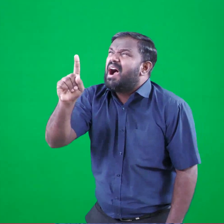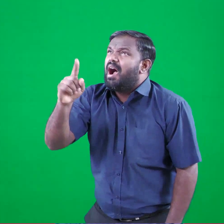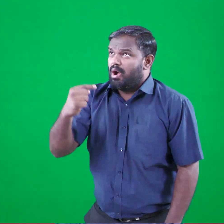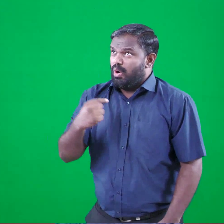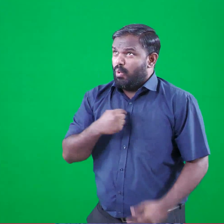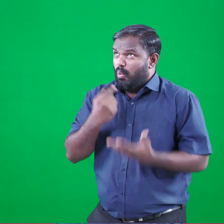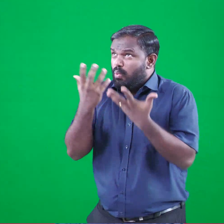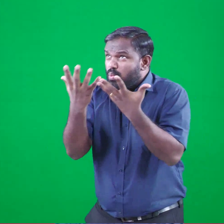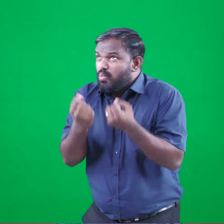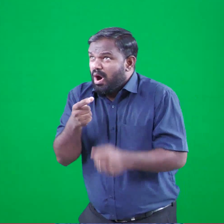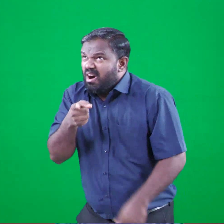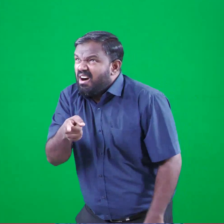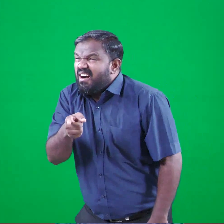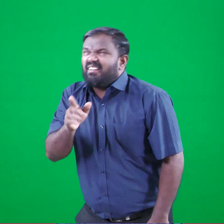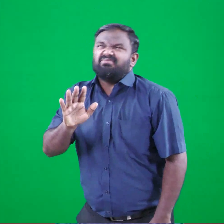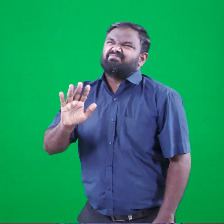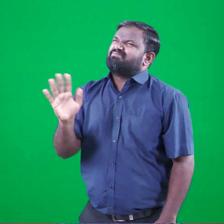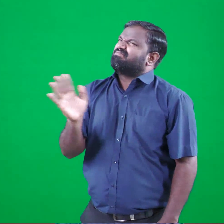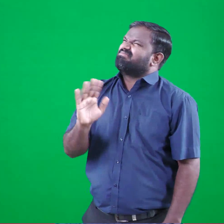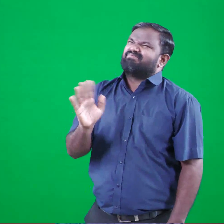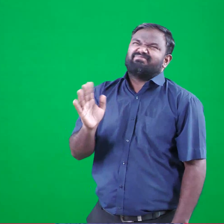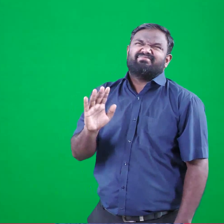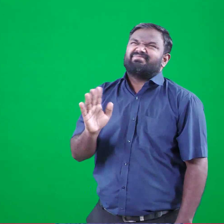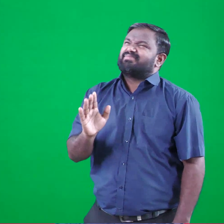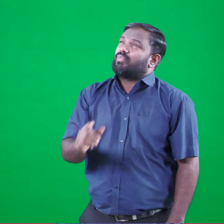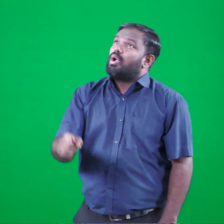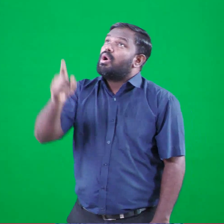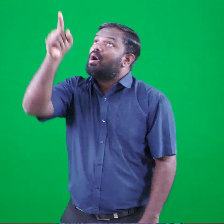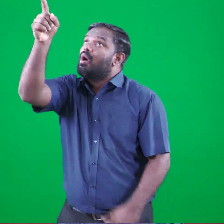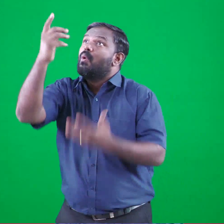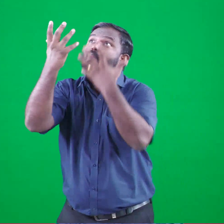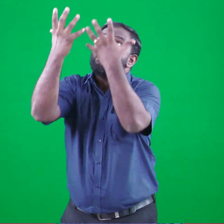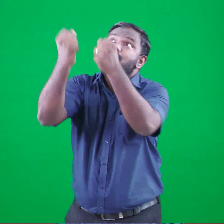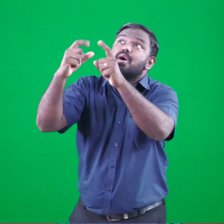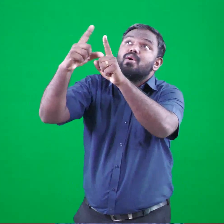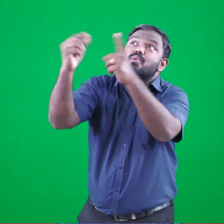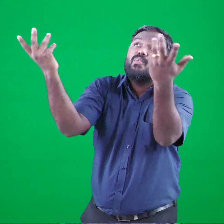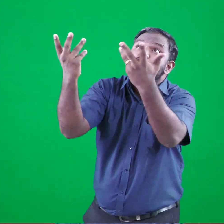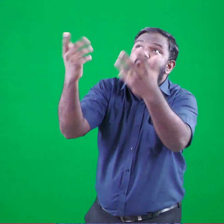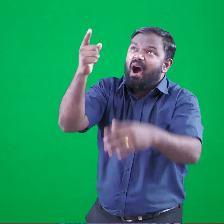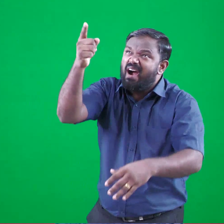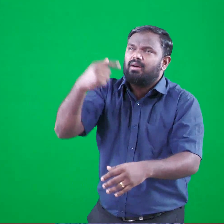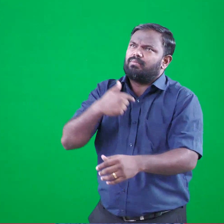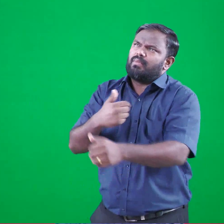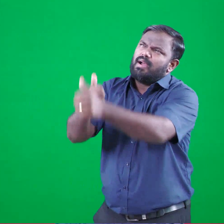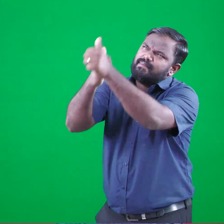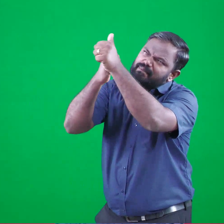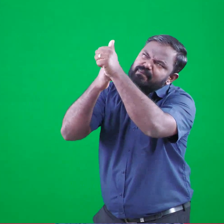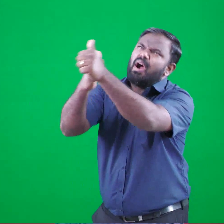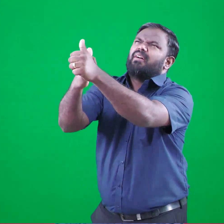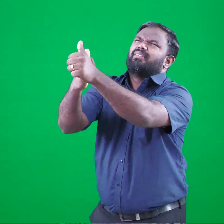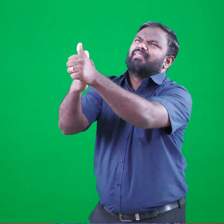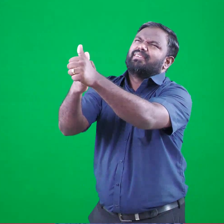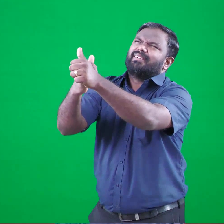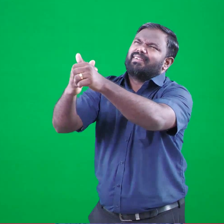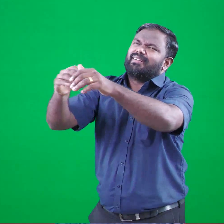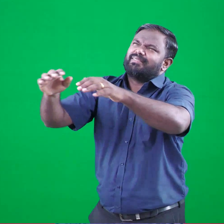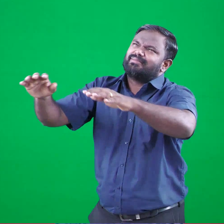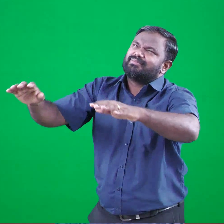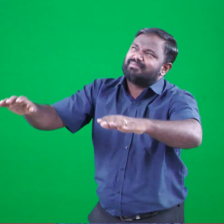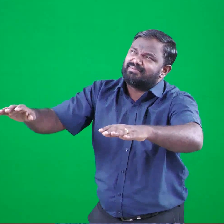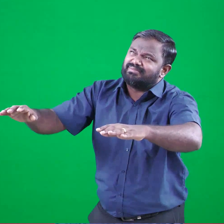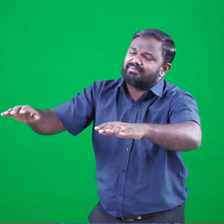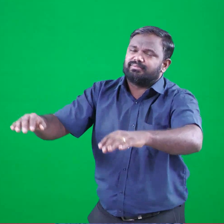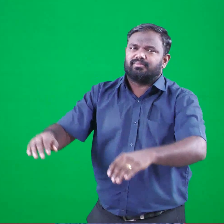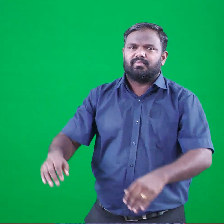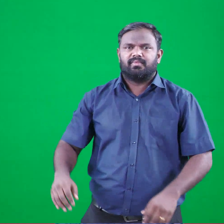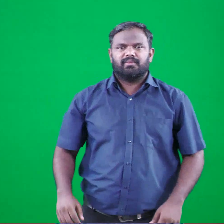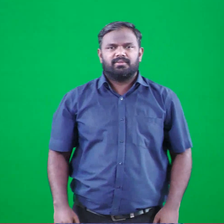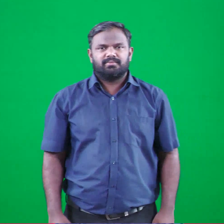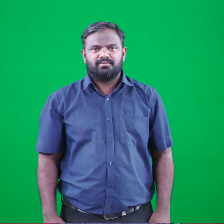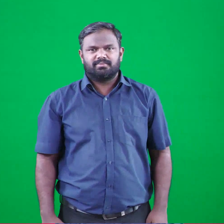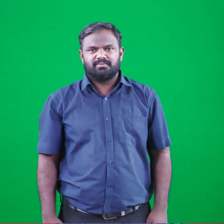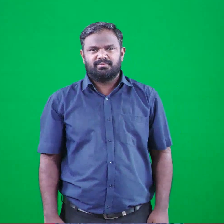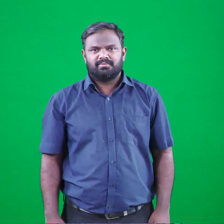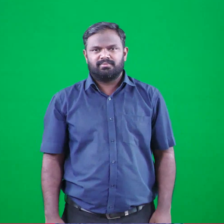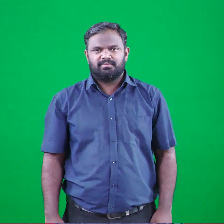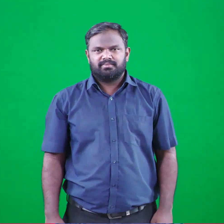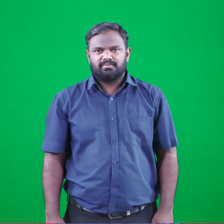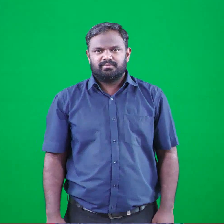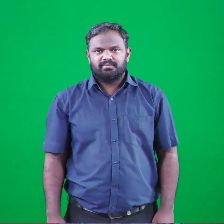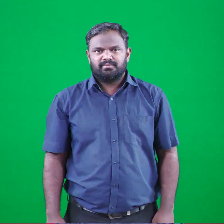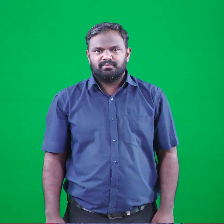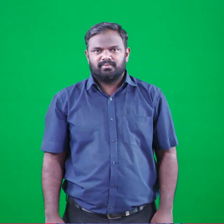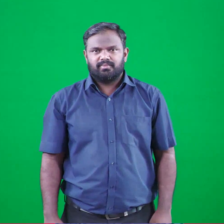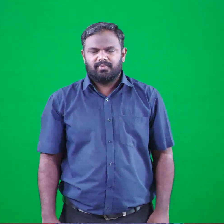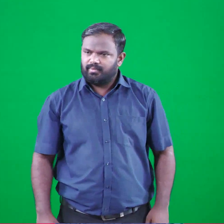Yet not what I will, but what You will."